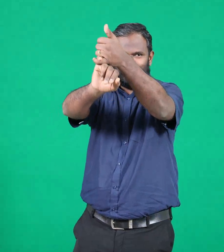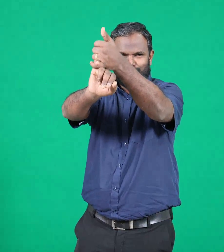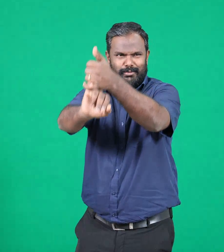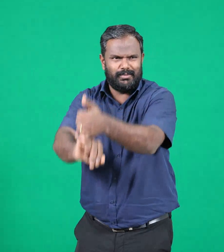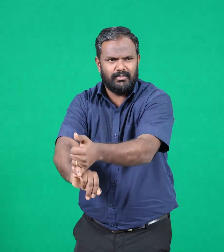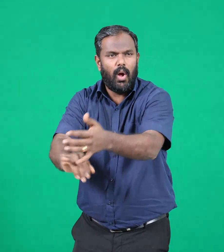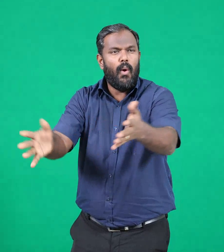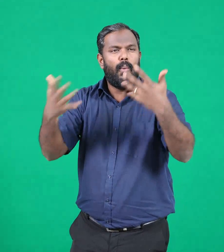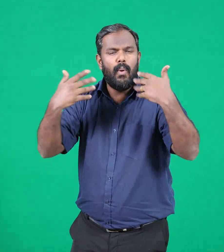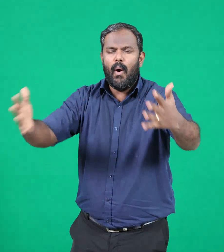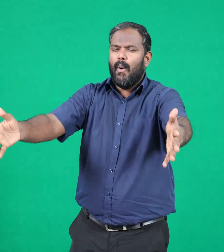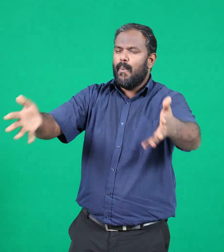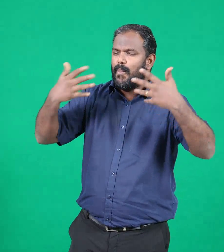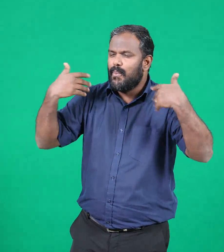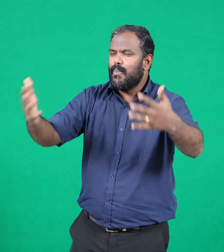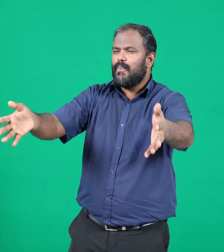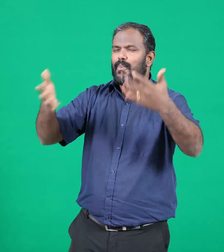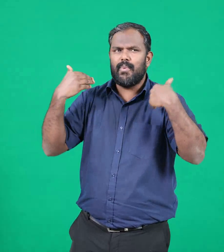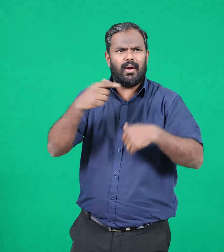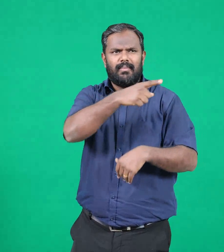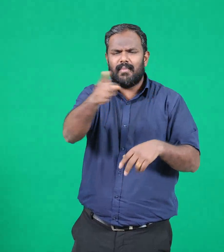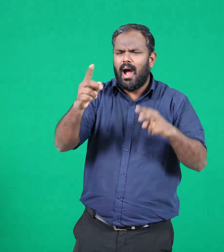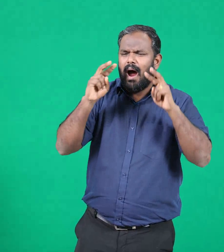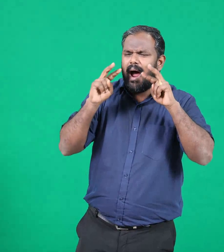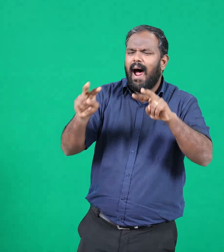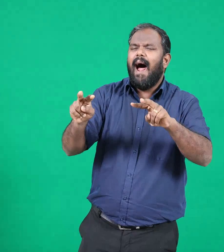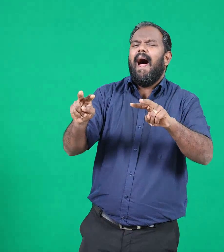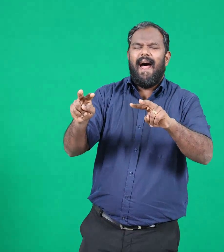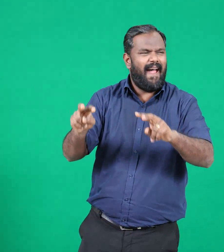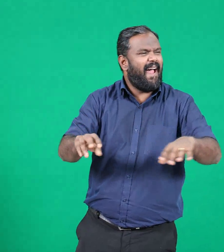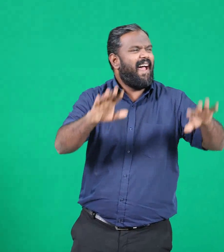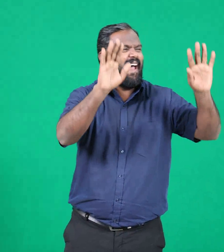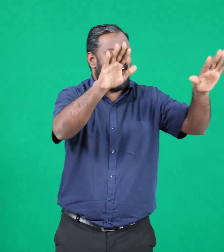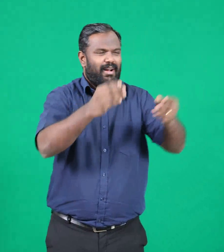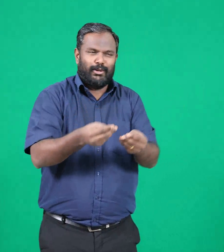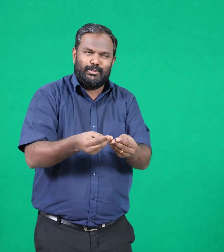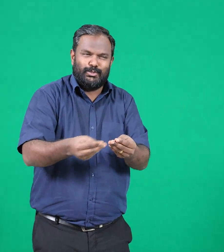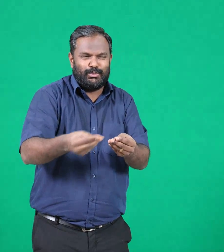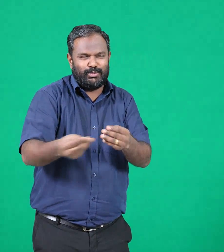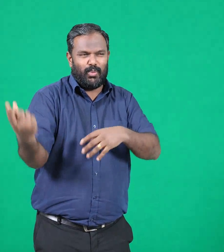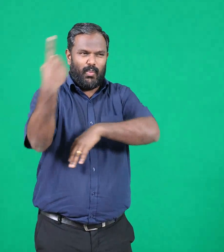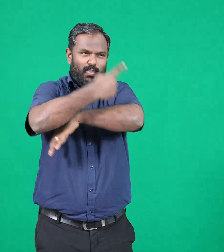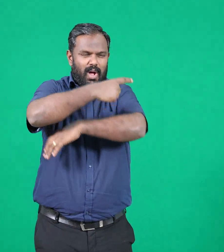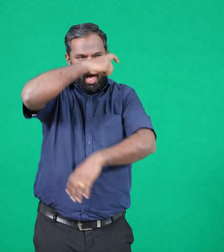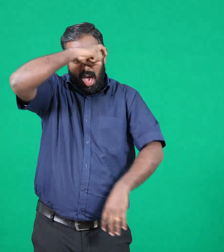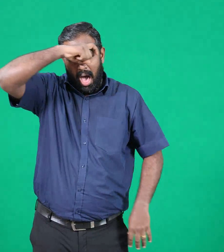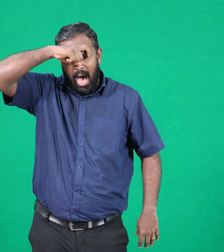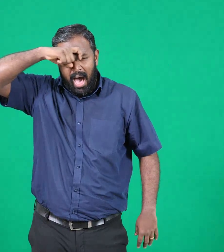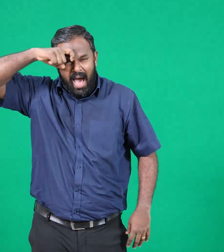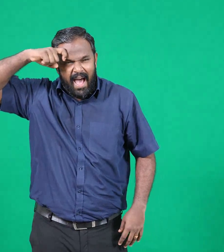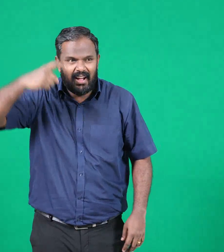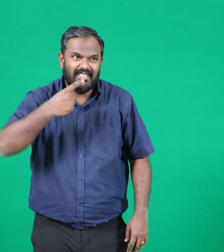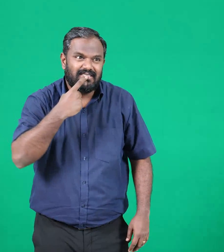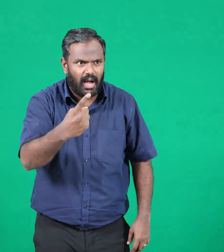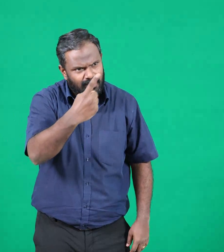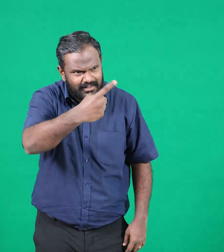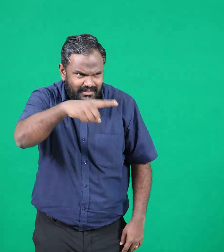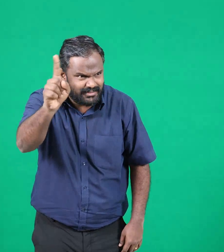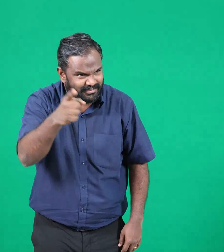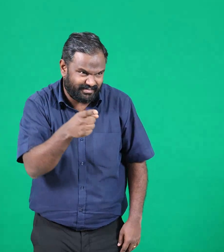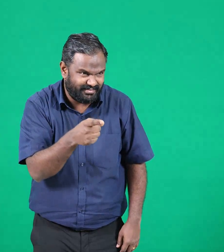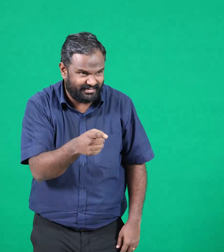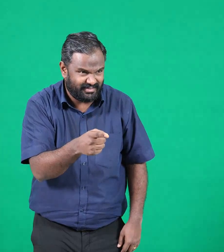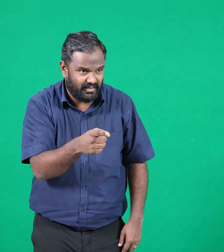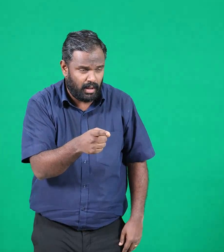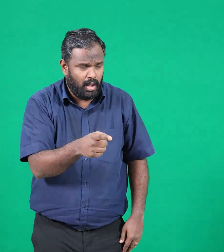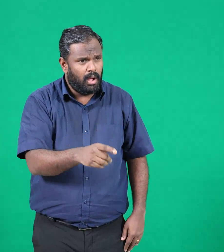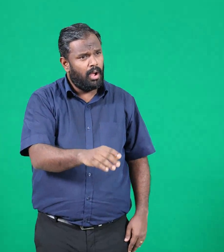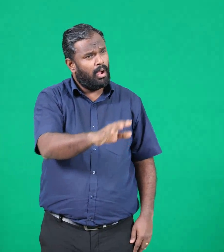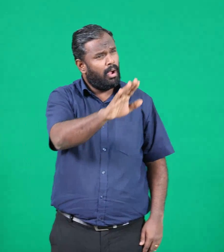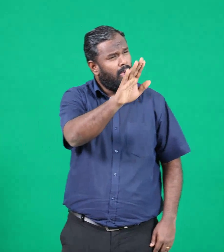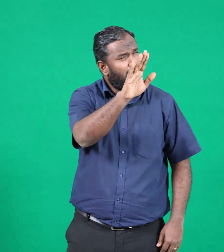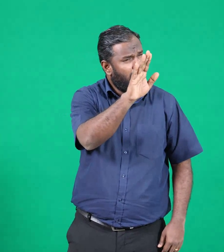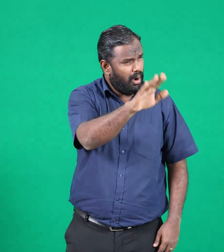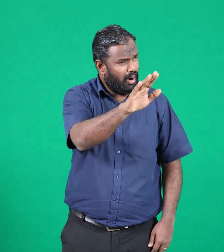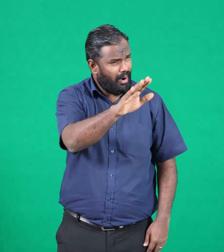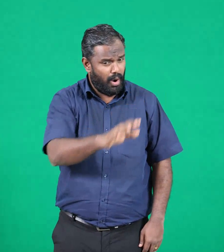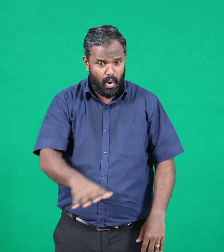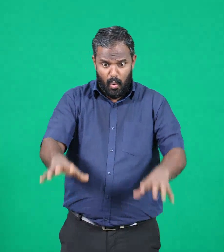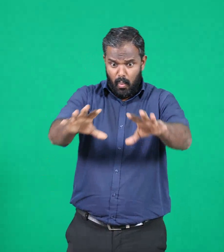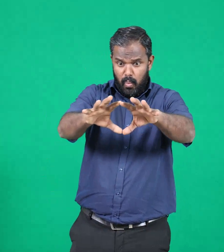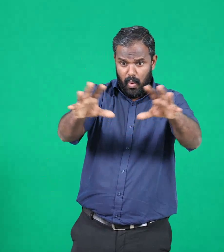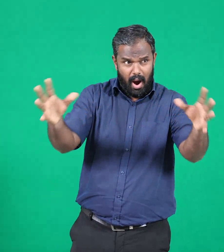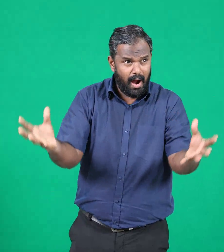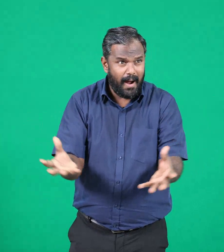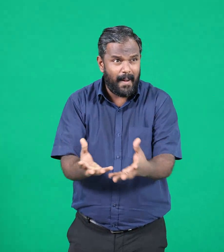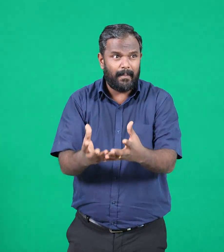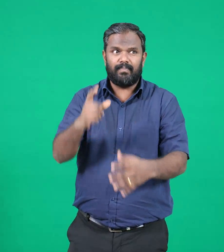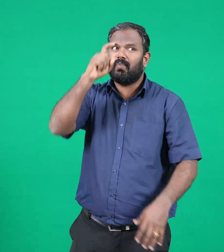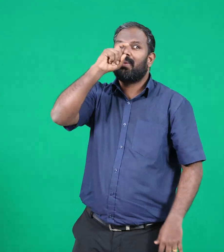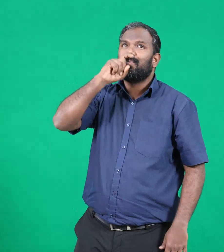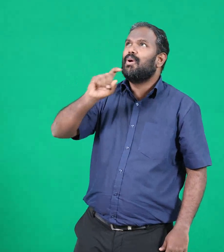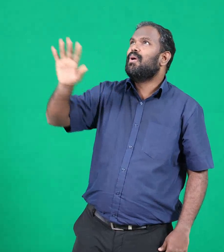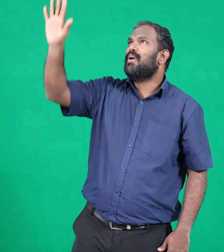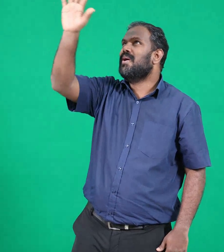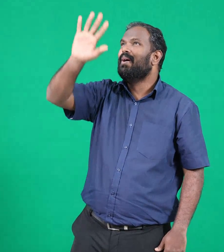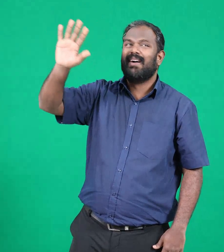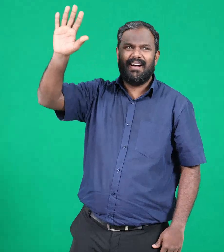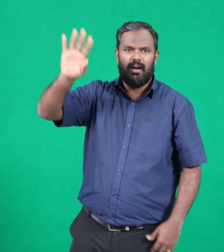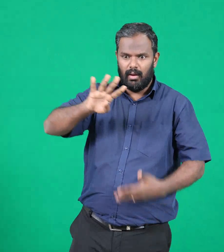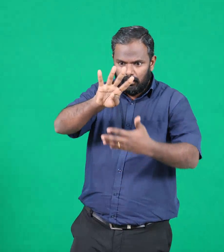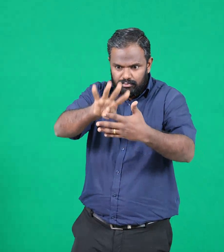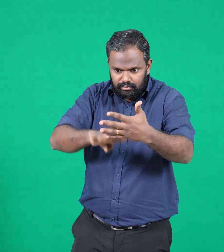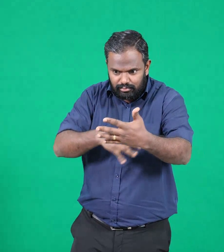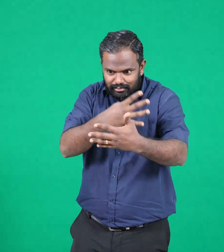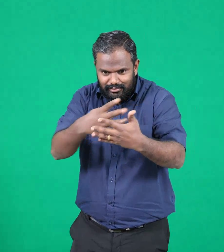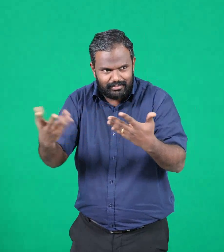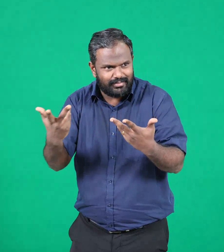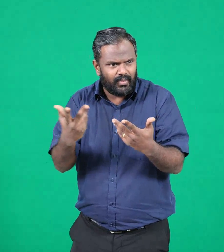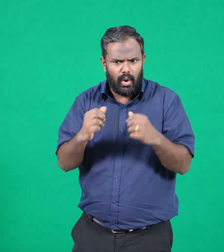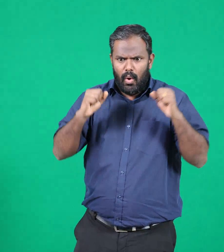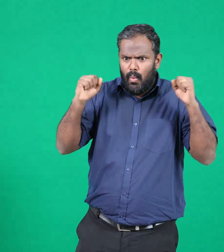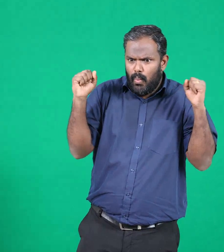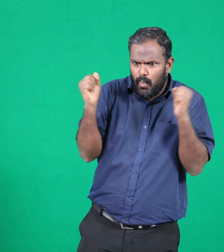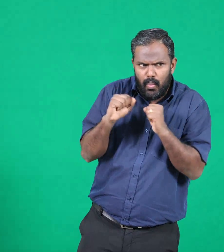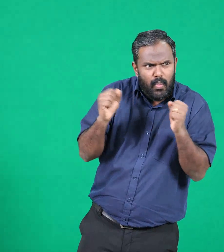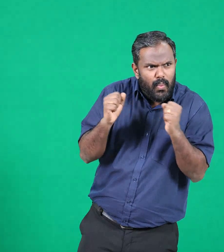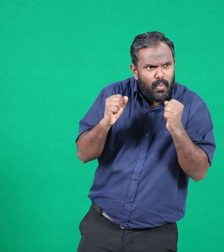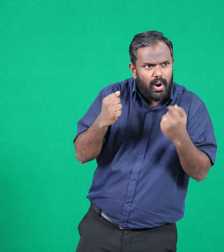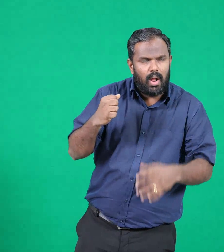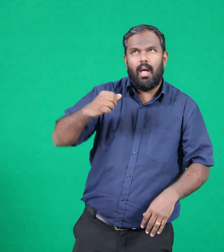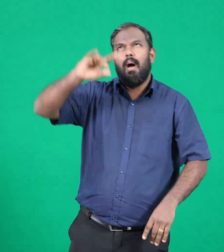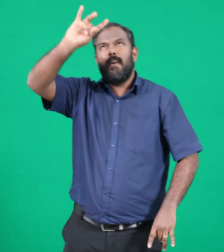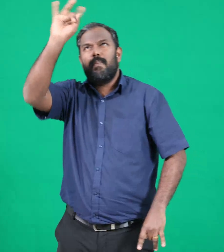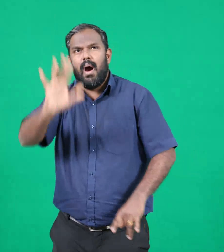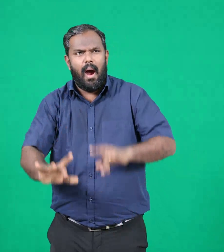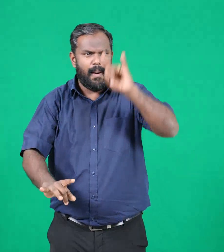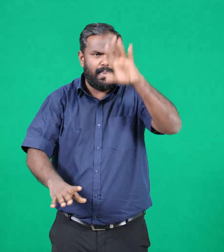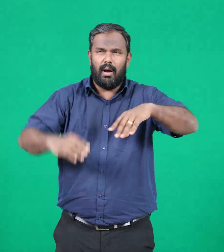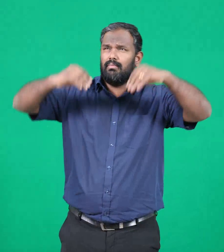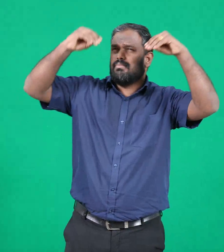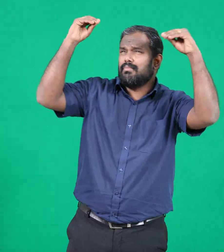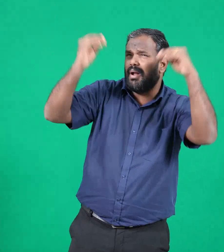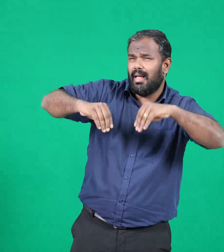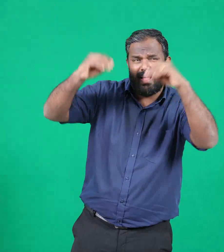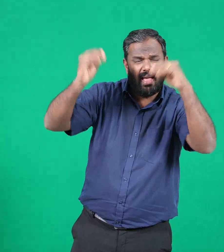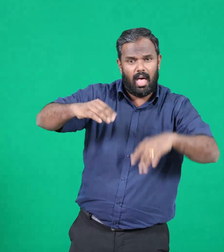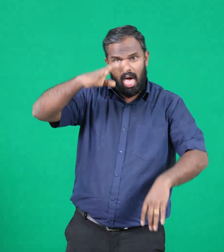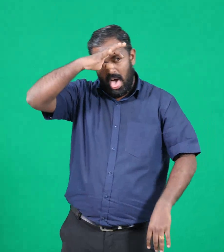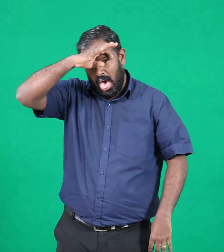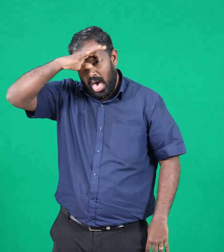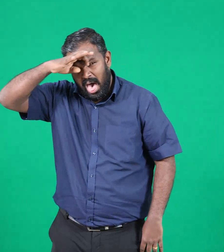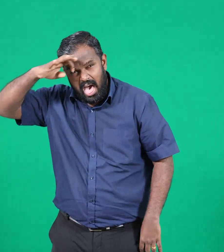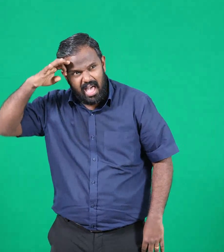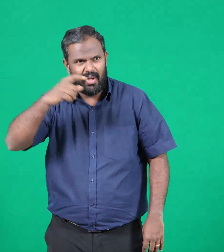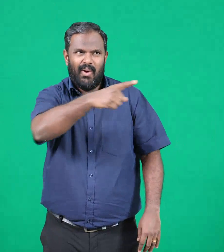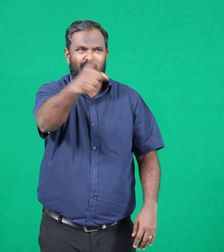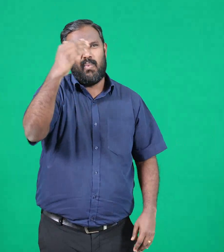And when the south wind blows, you say, ' It will be hot,' and it is. You hypocrites!